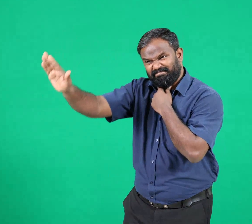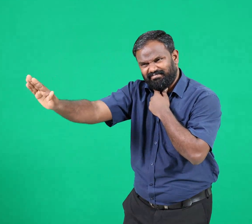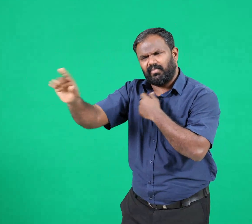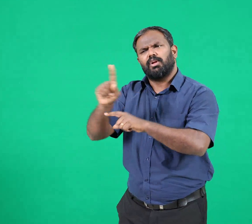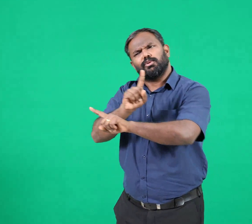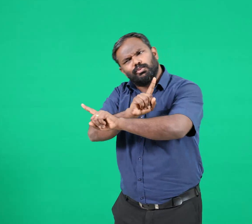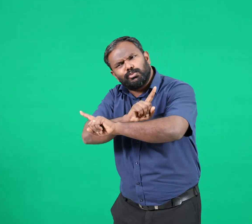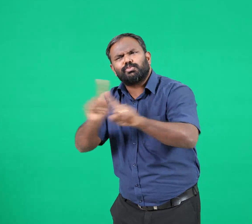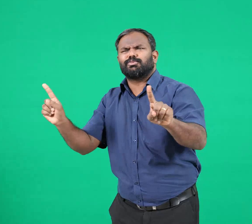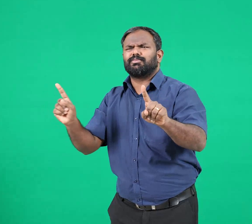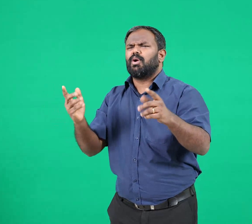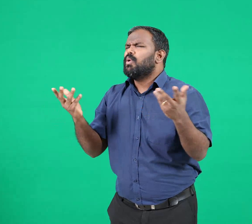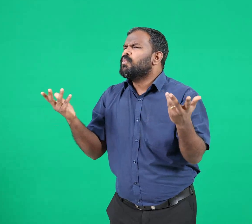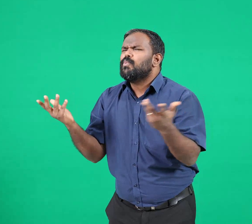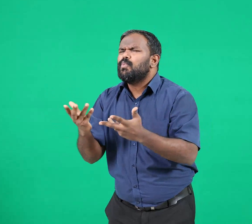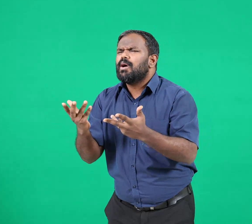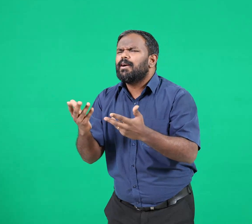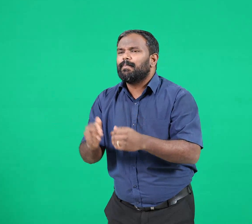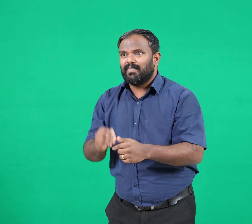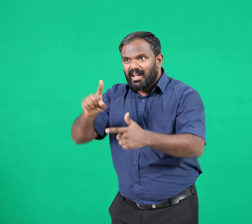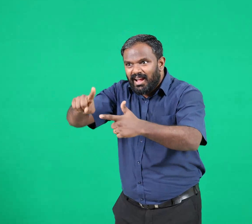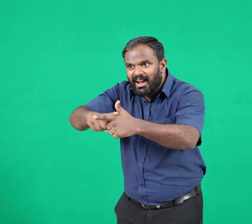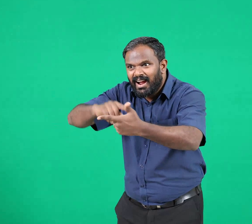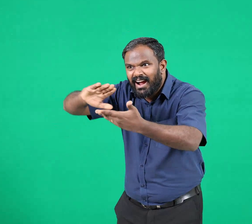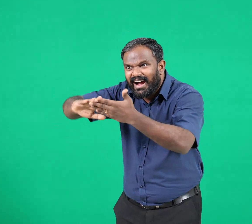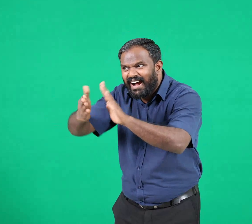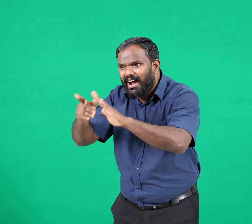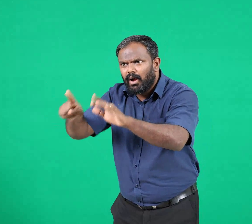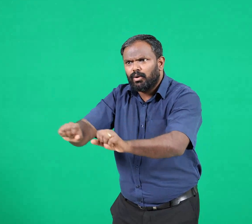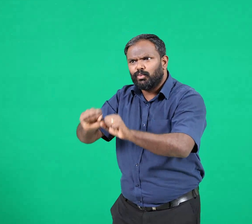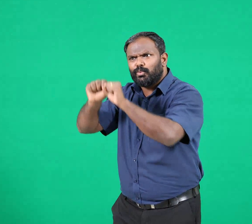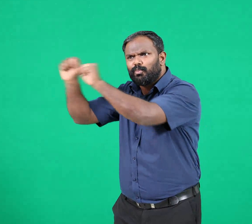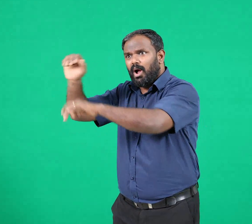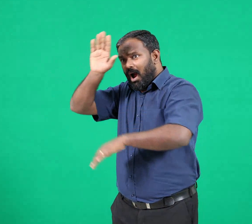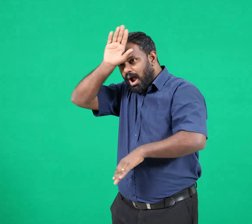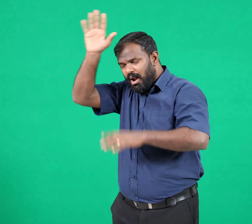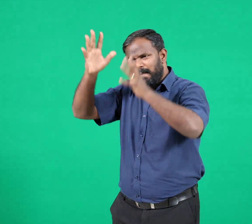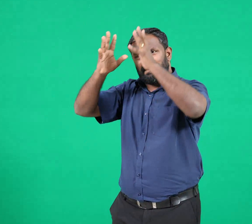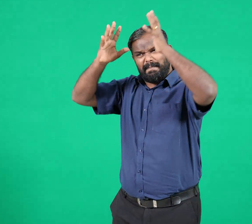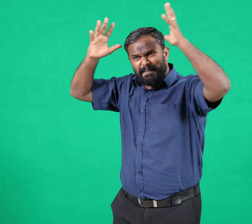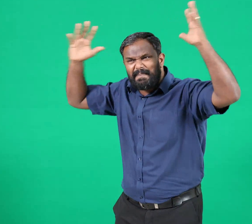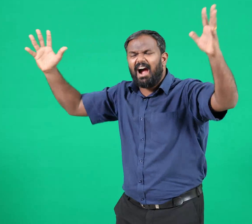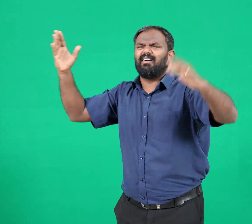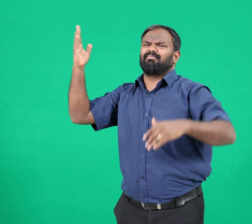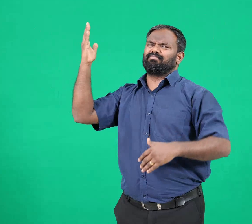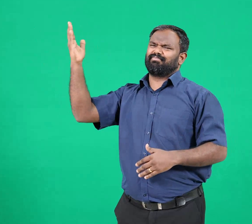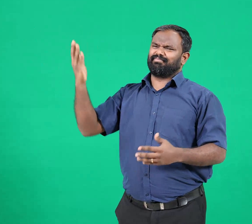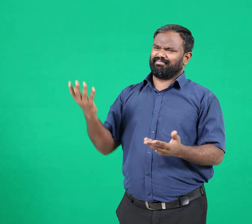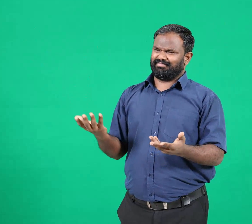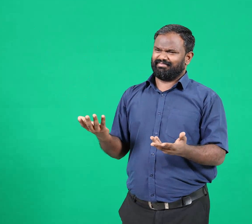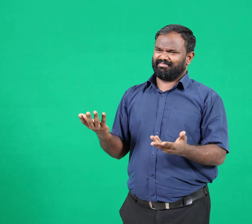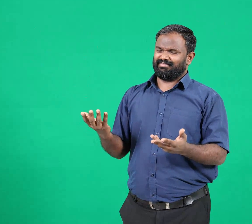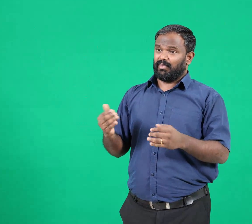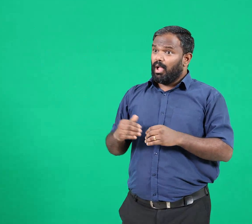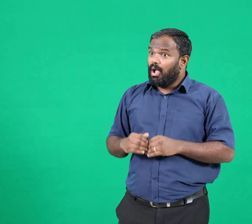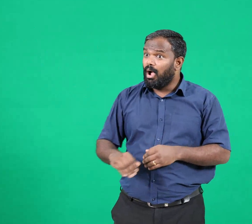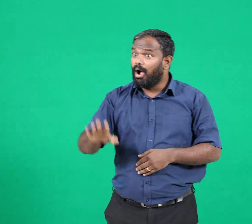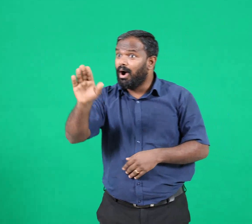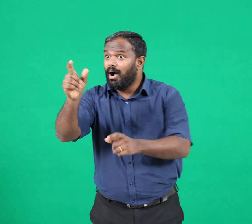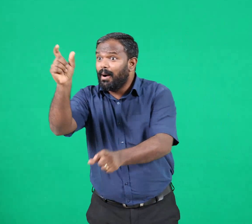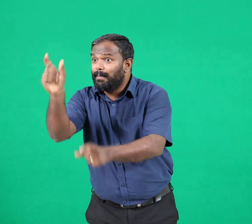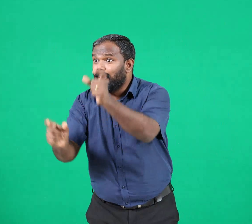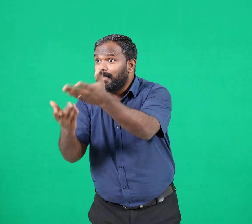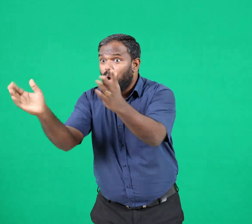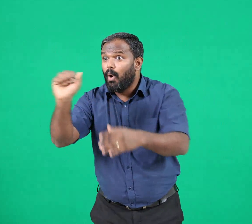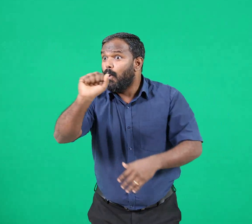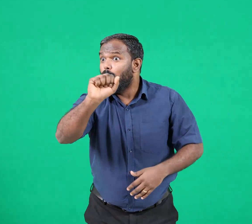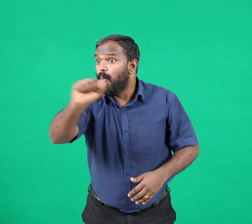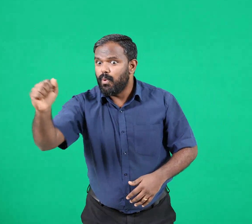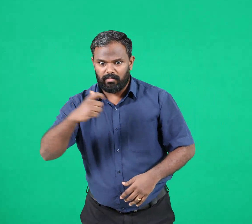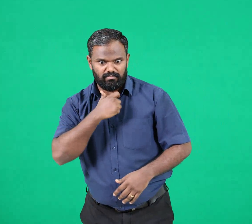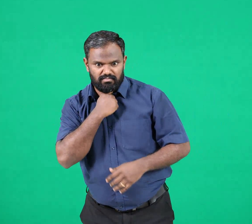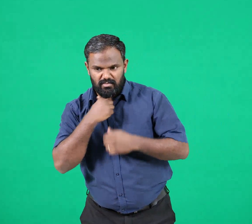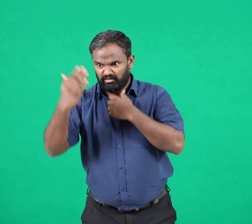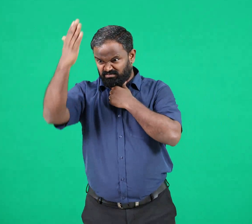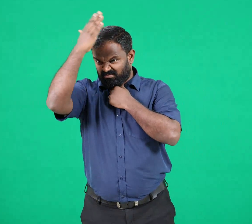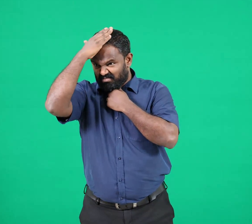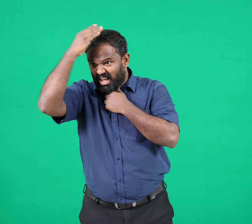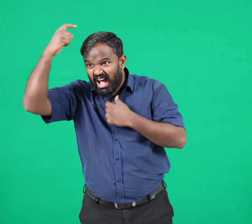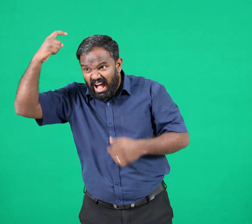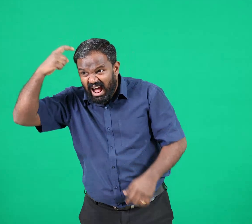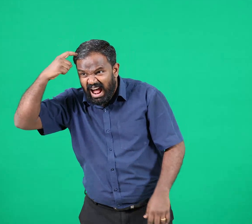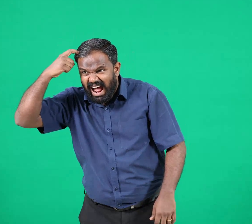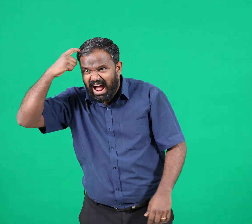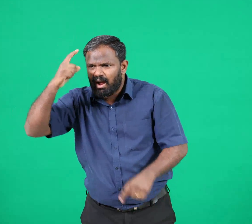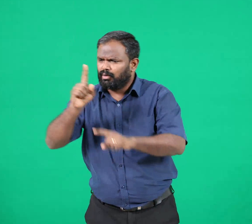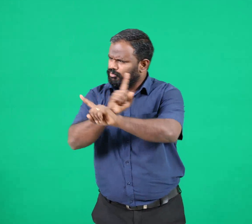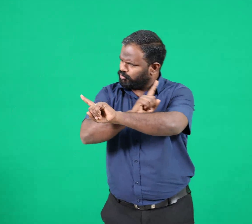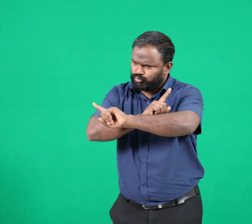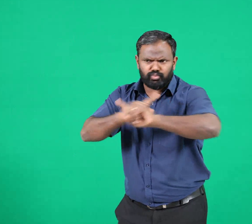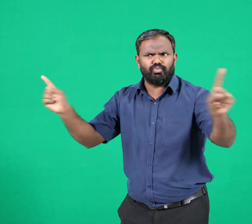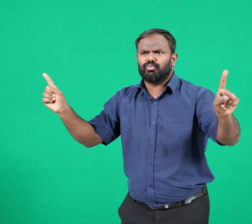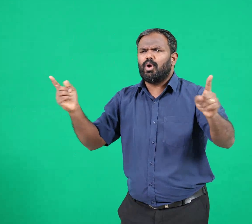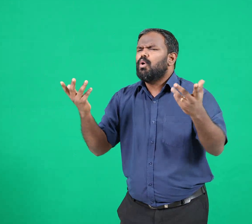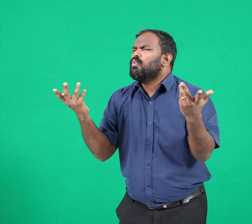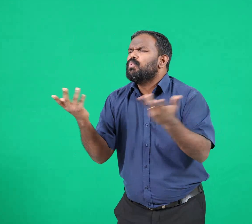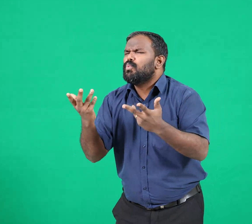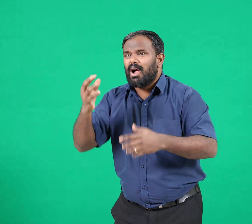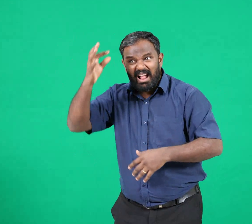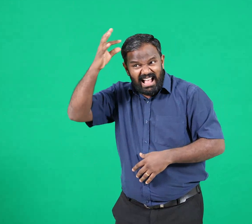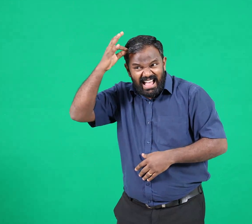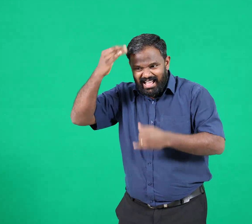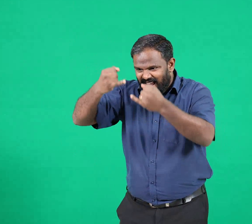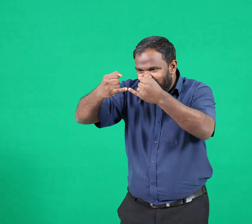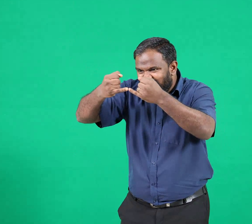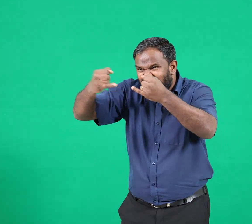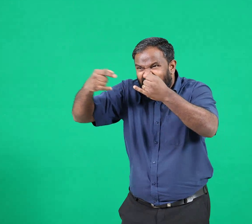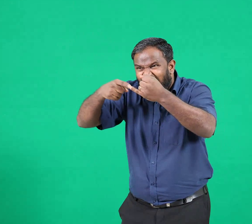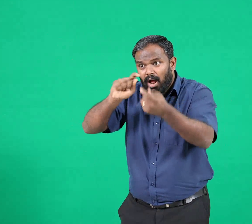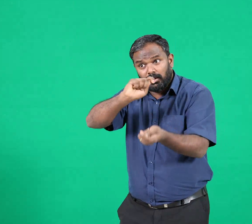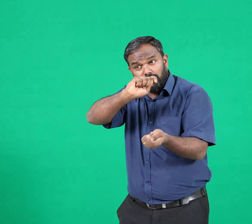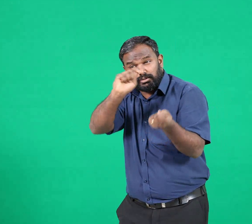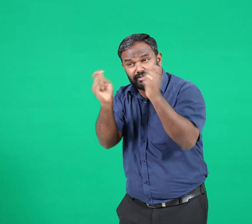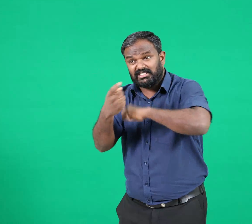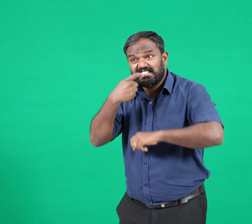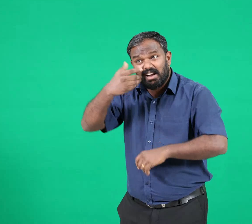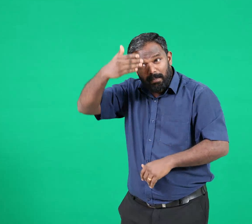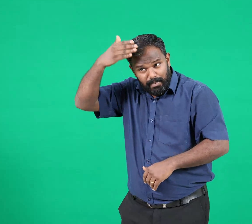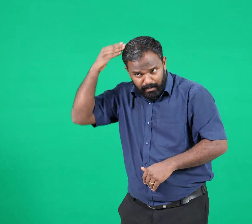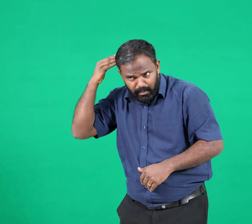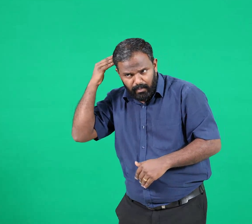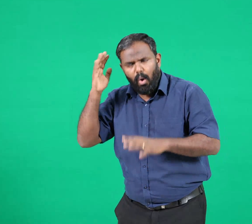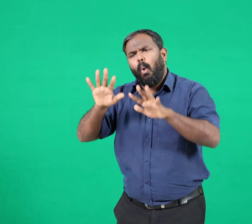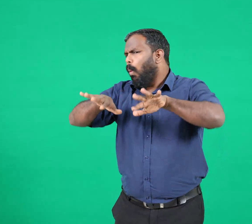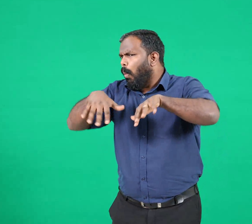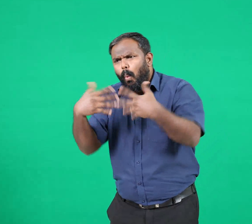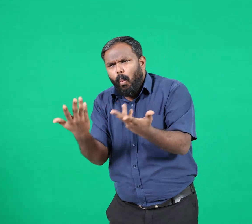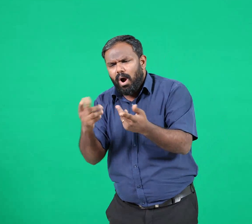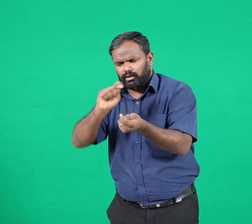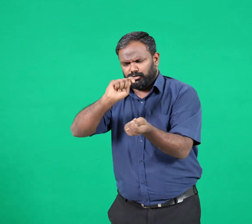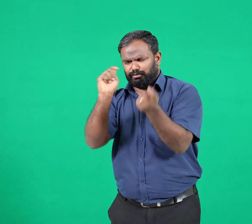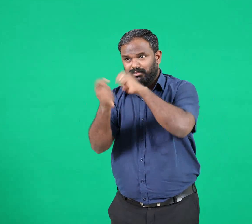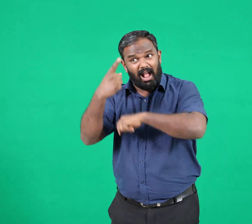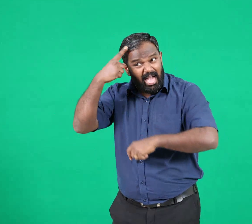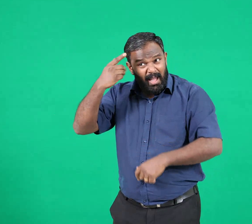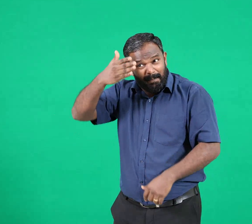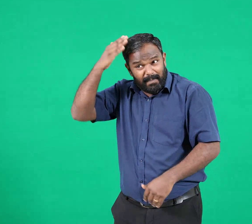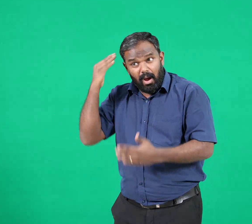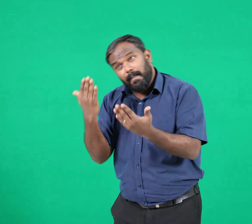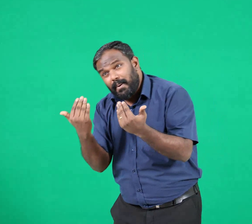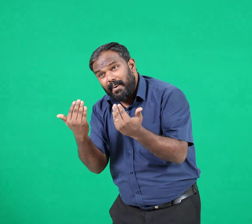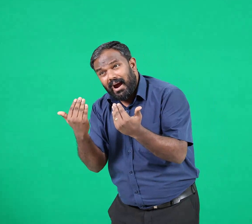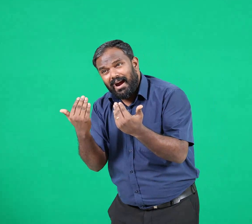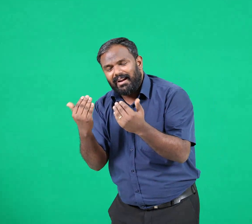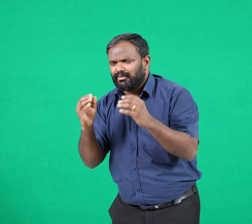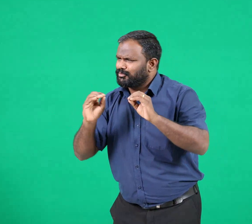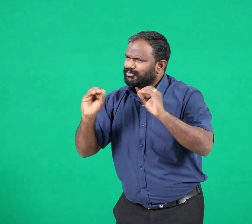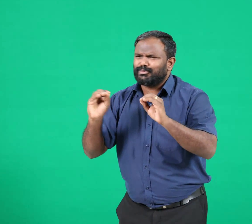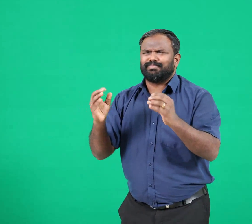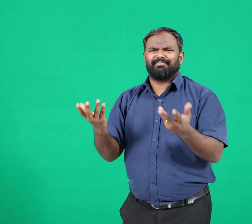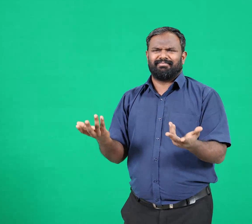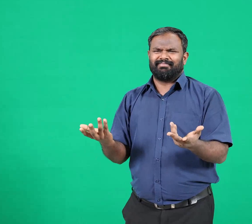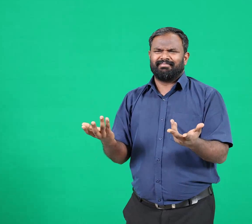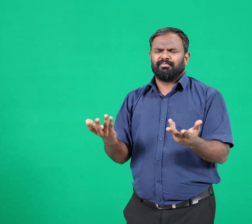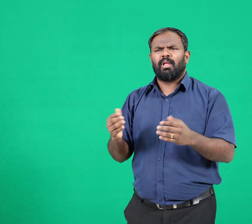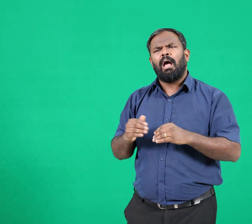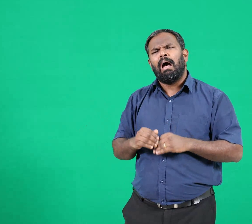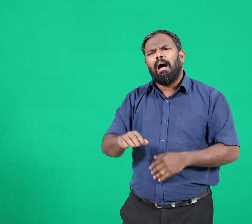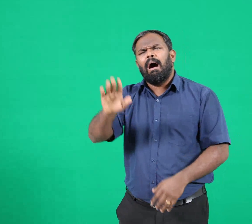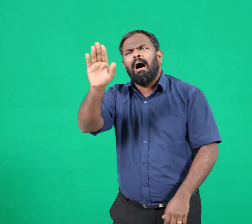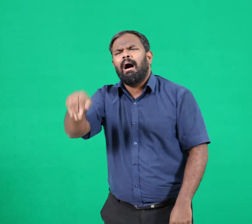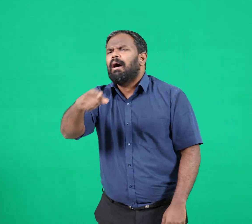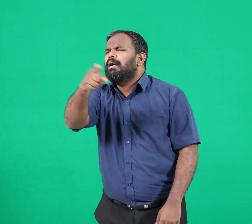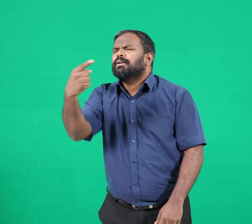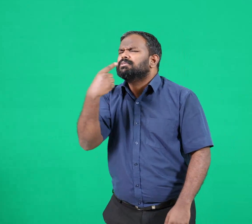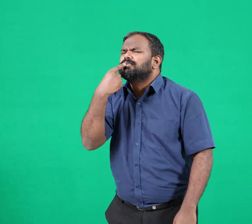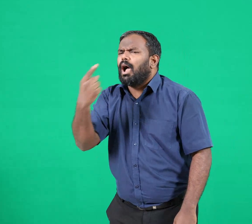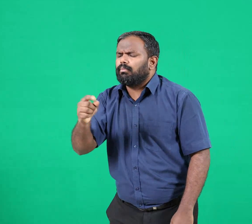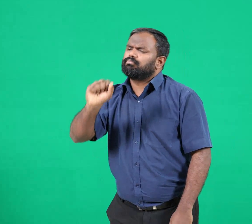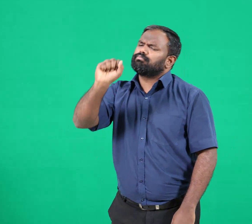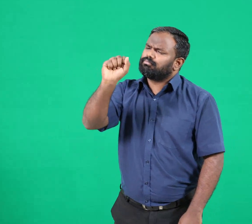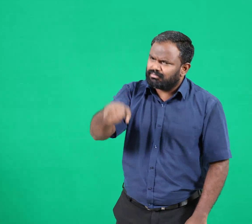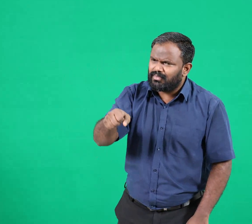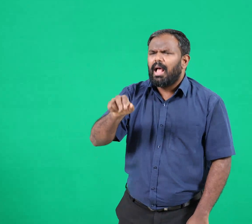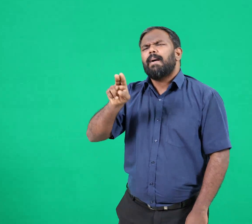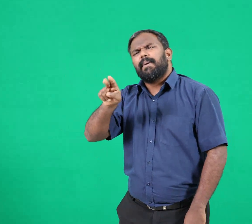Nor should you swear by your head, for you cannot make a single hair white or black.